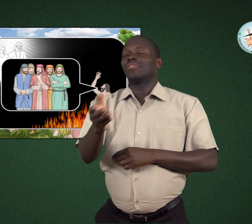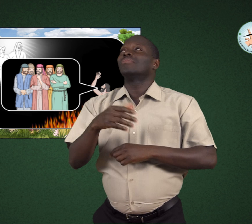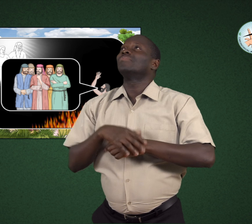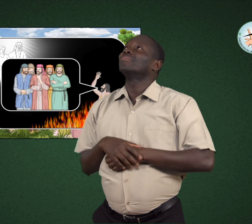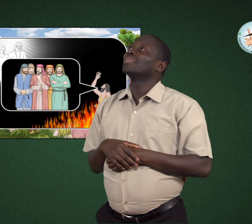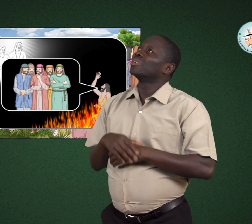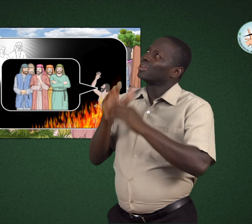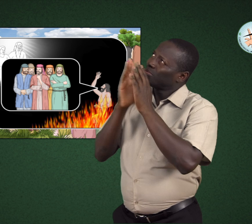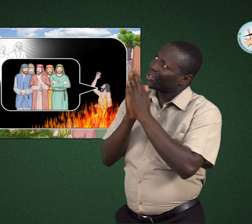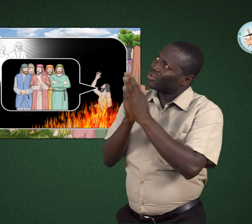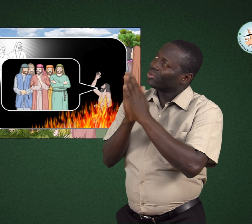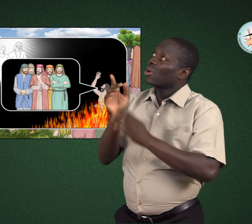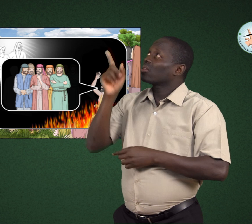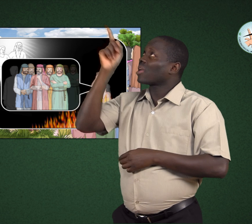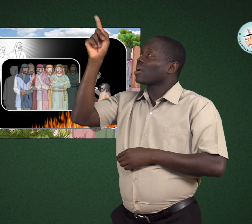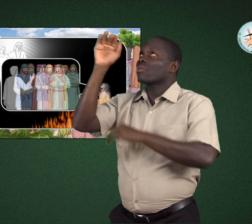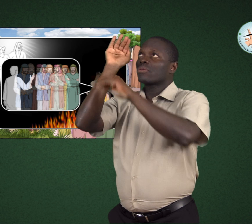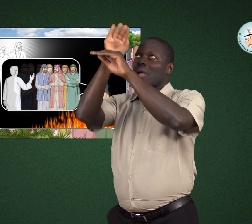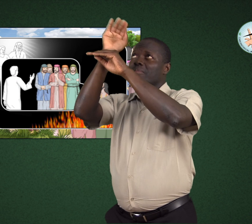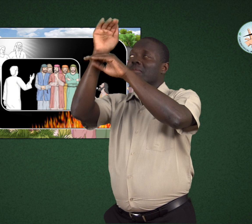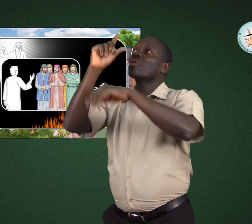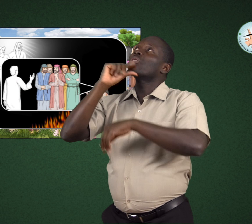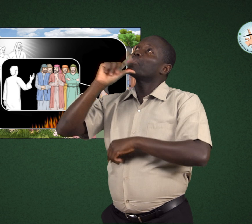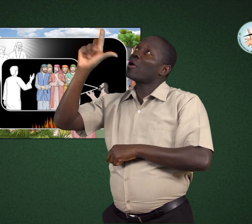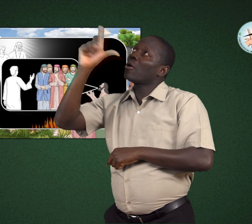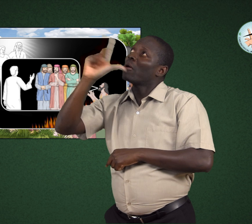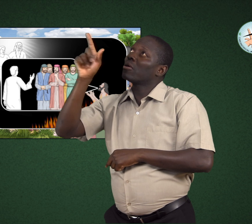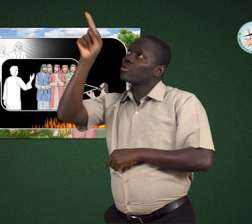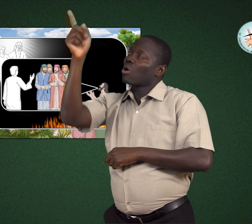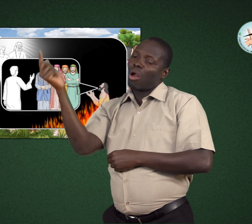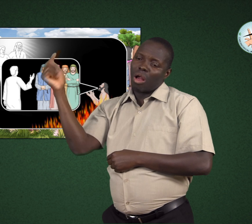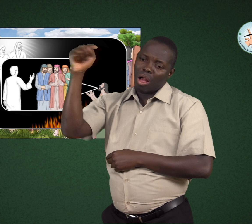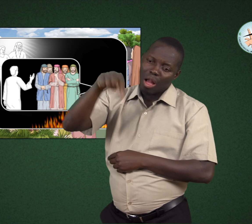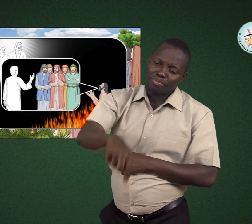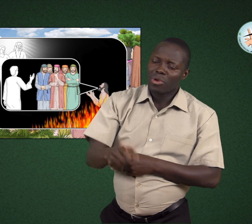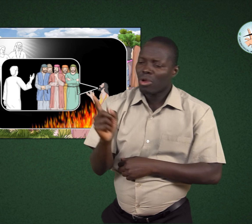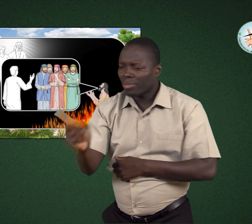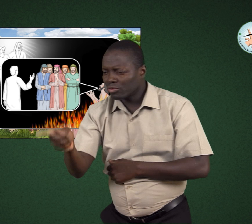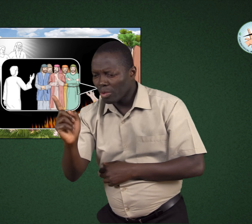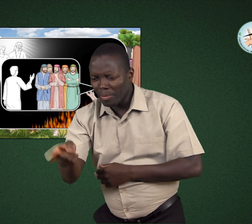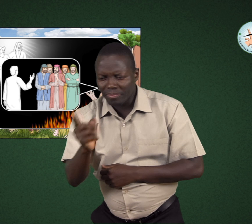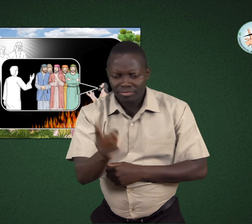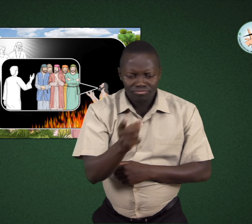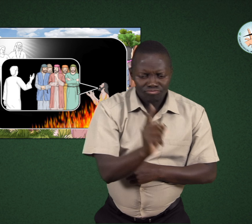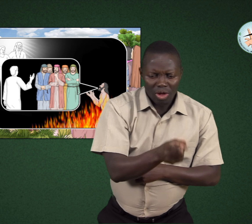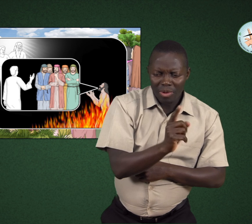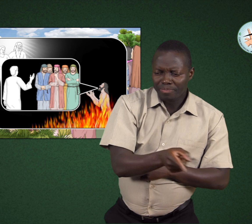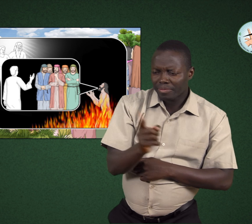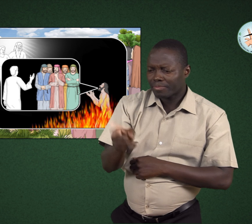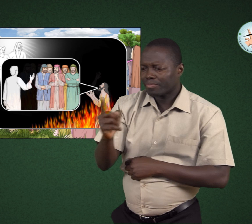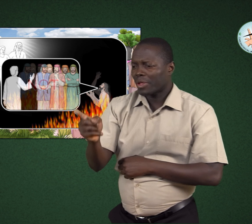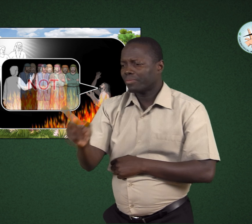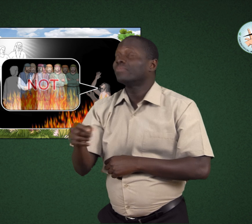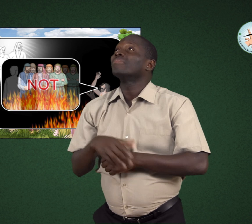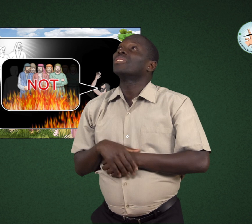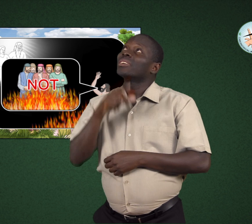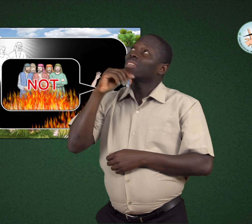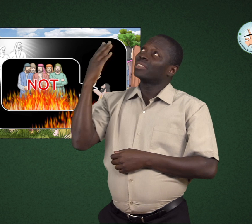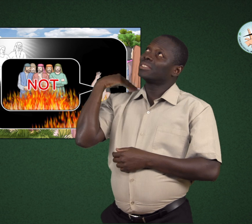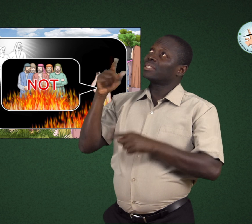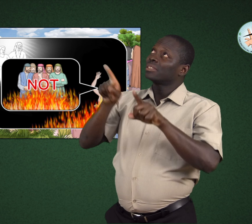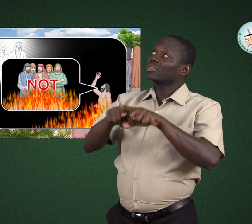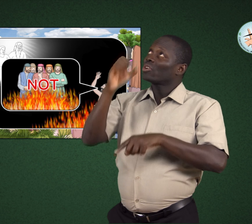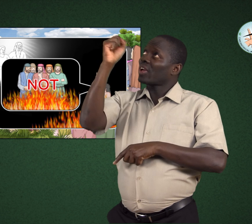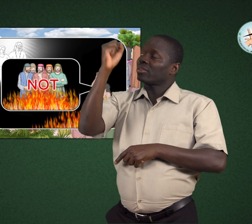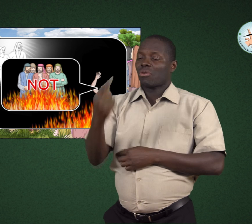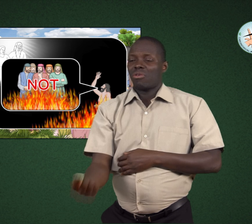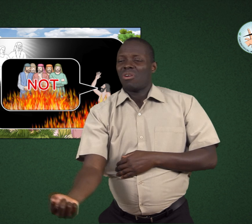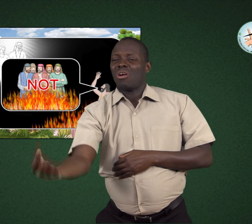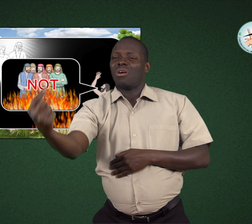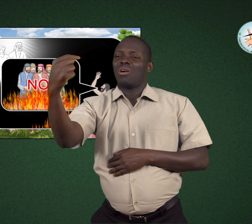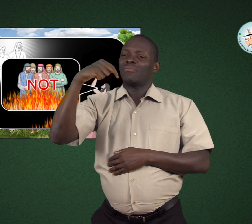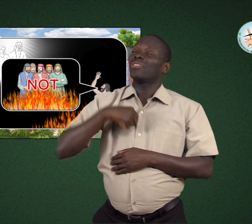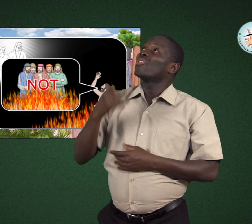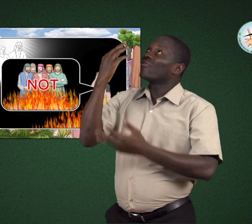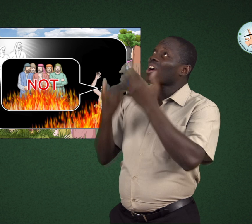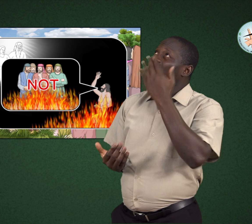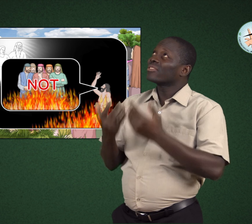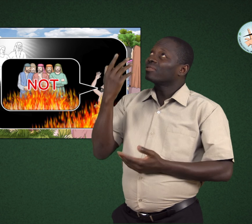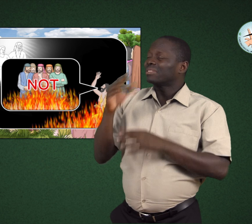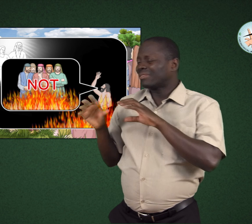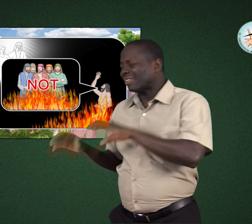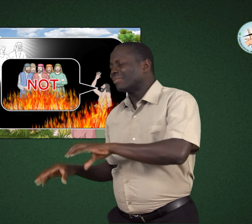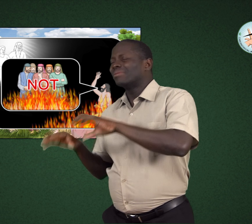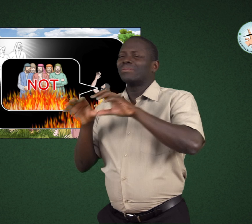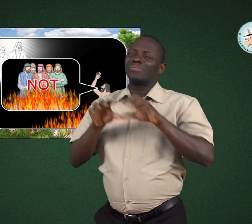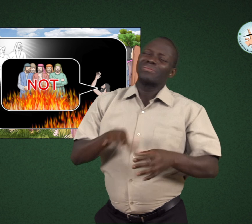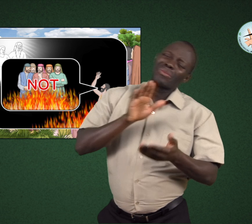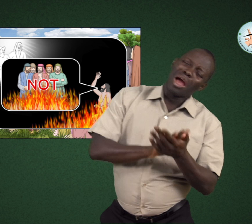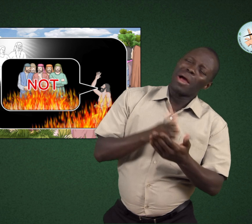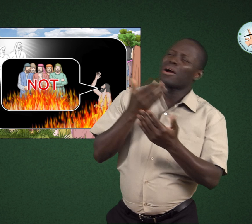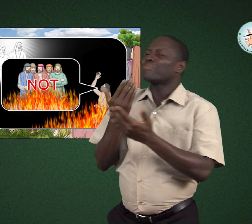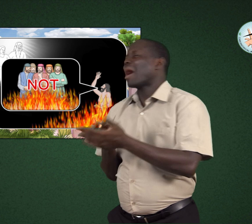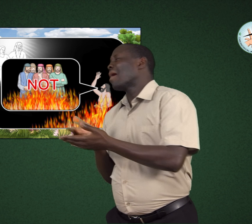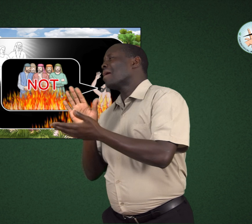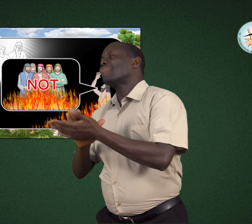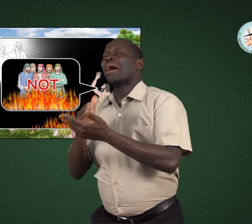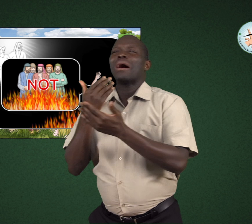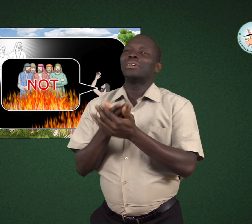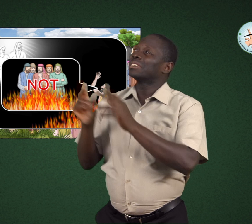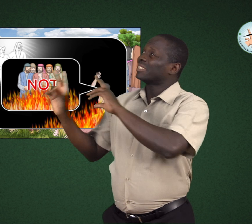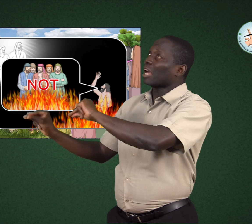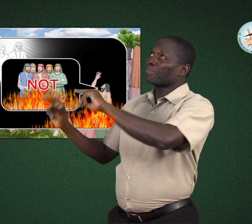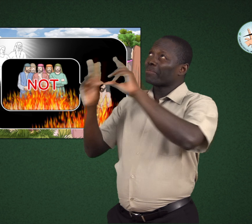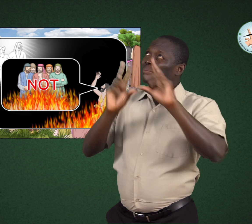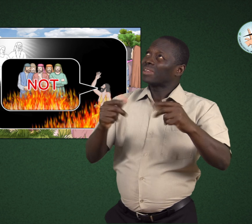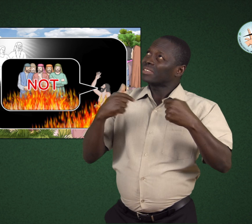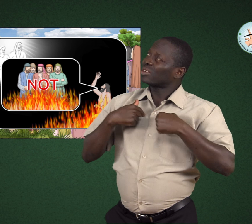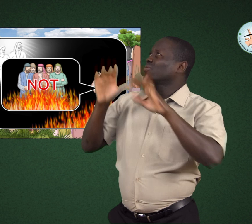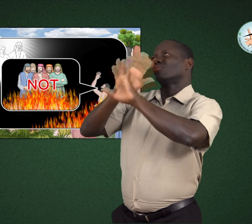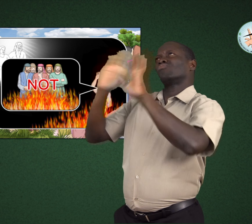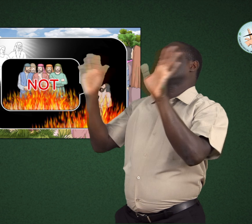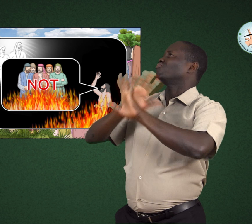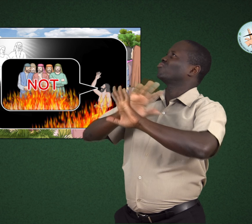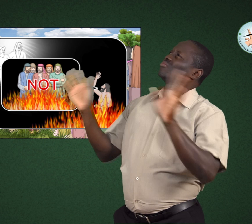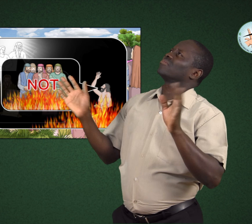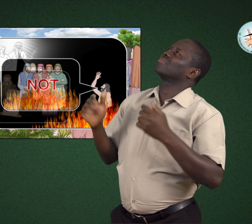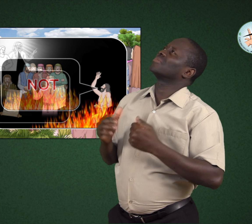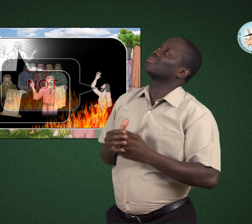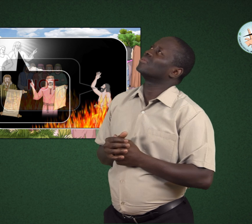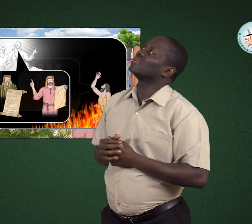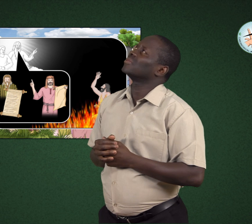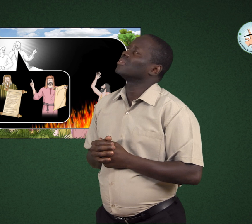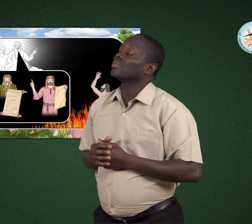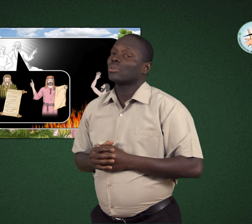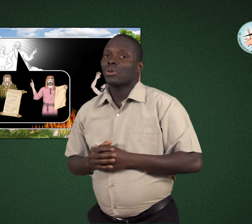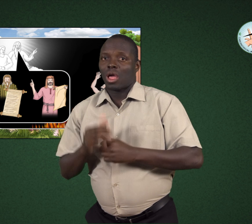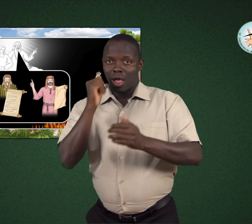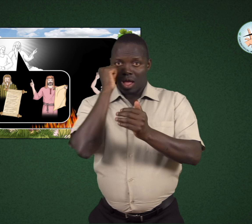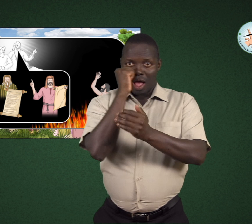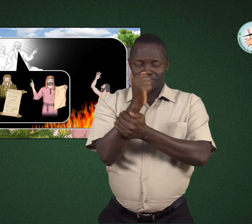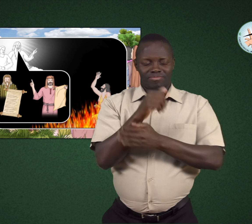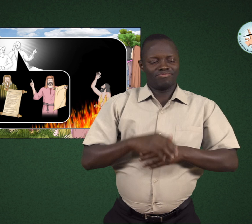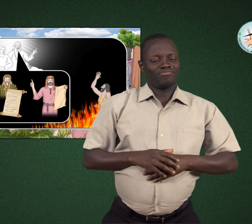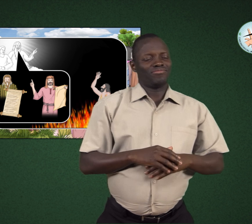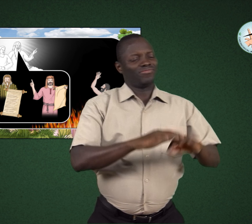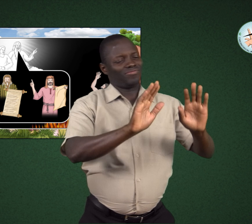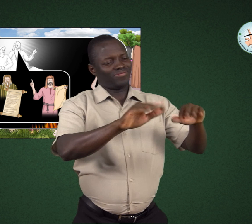Let him warn them, so that they will not also end up in this place of torment.’